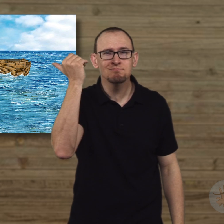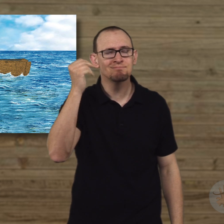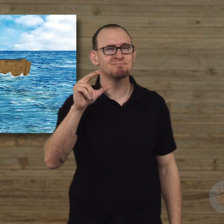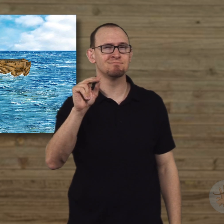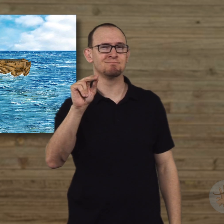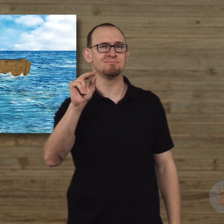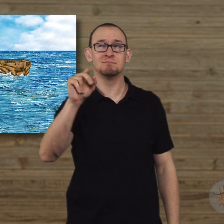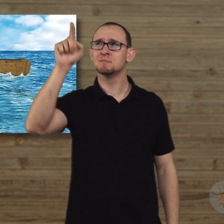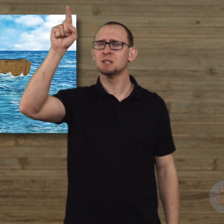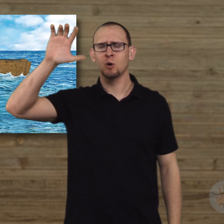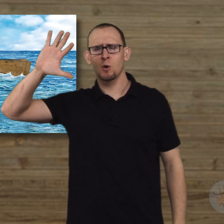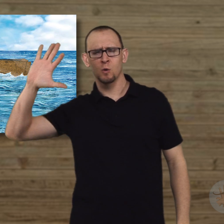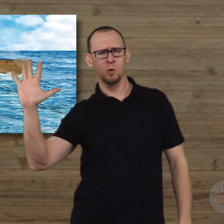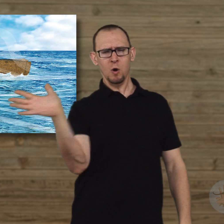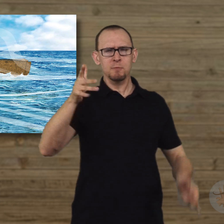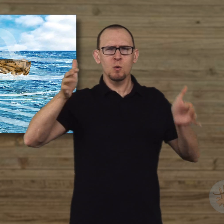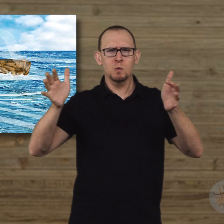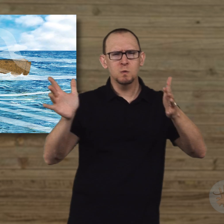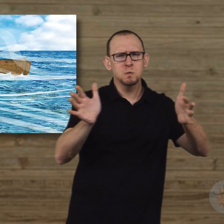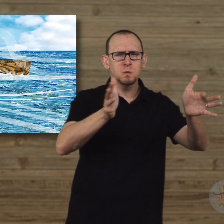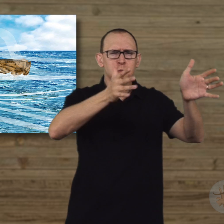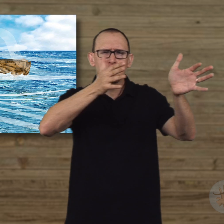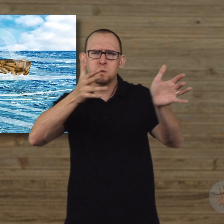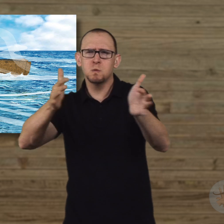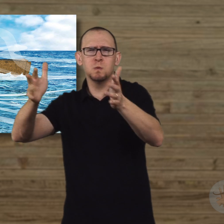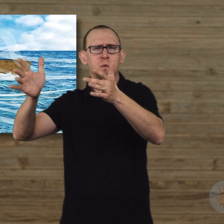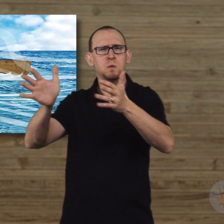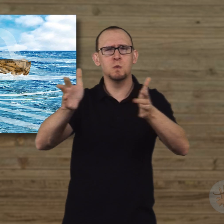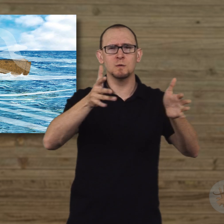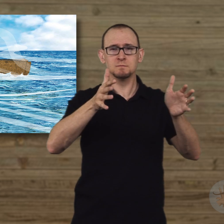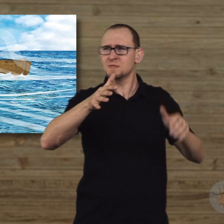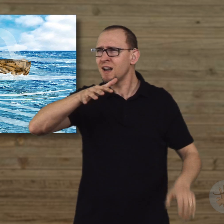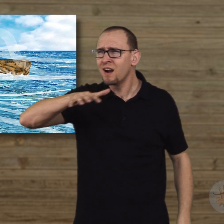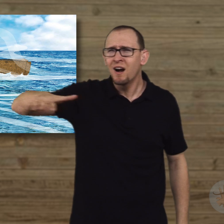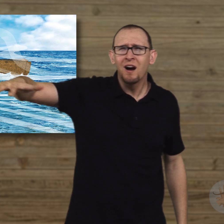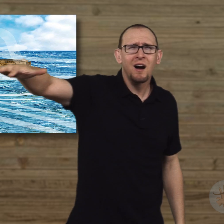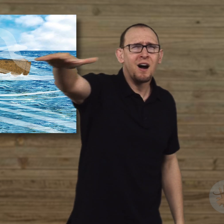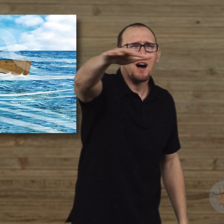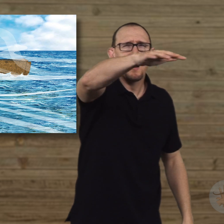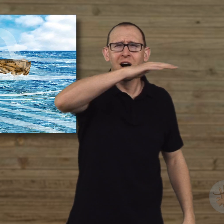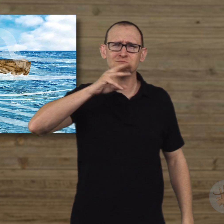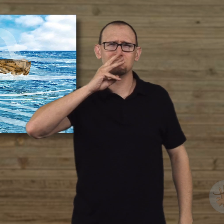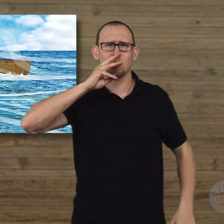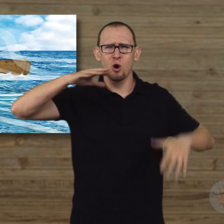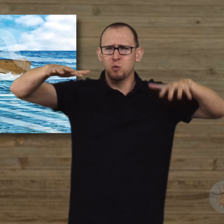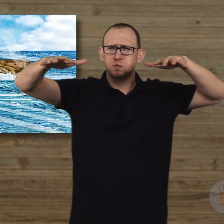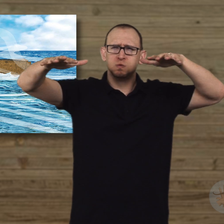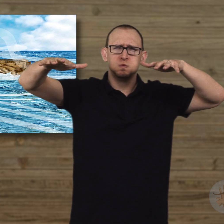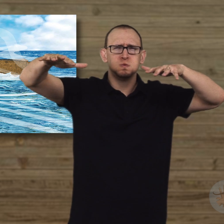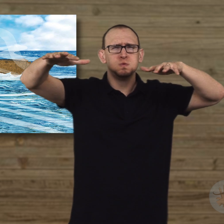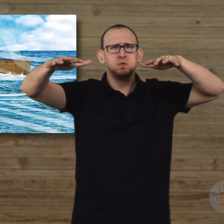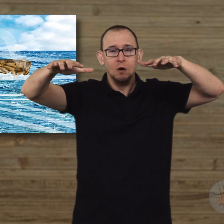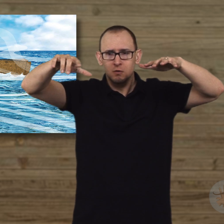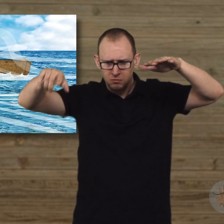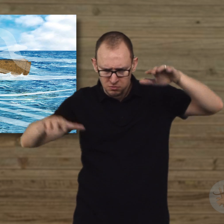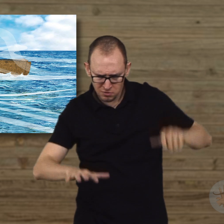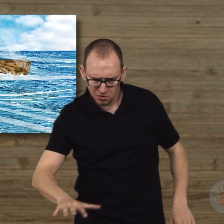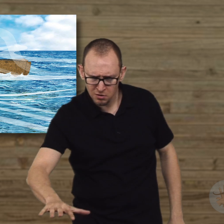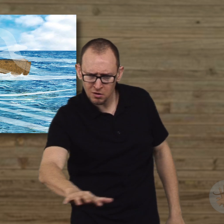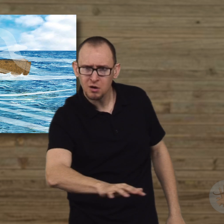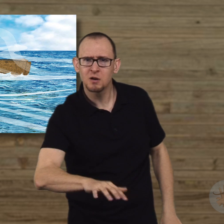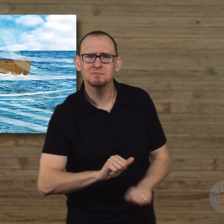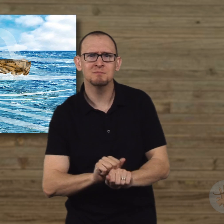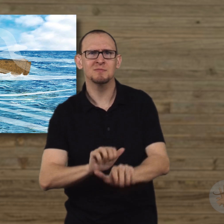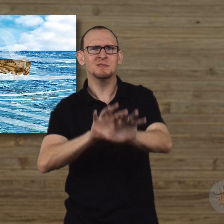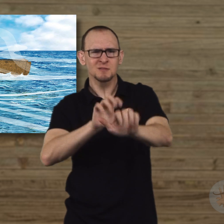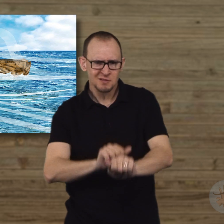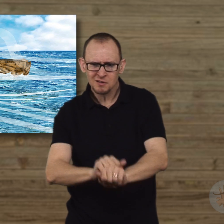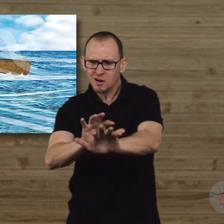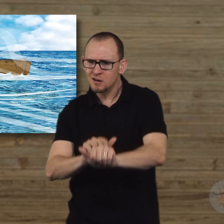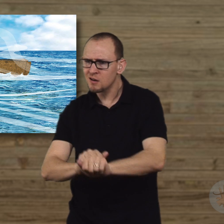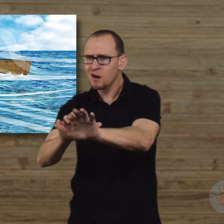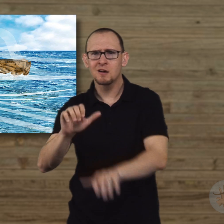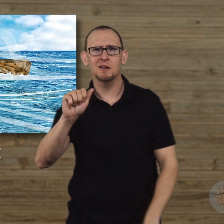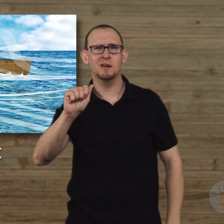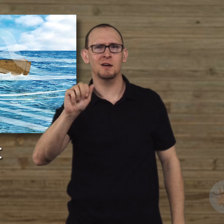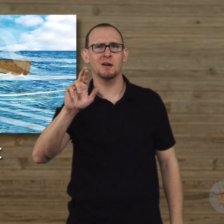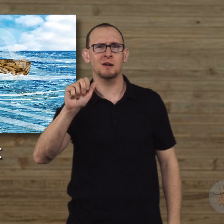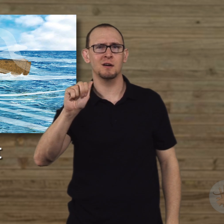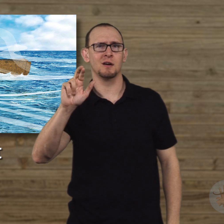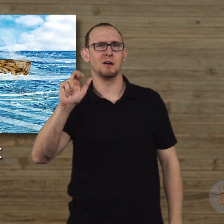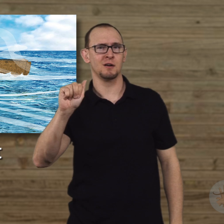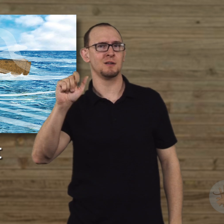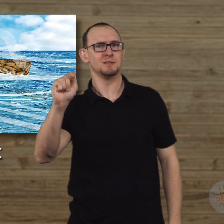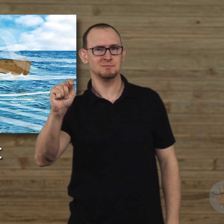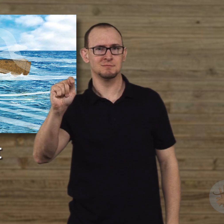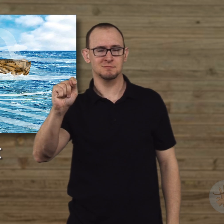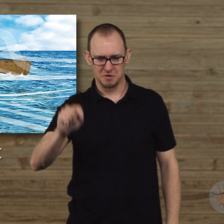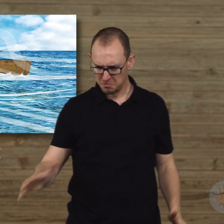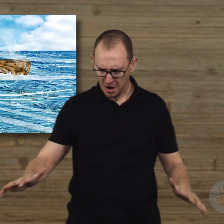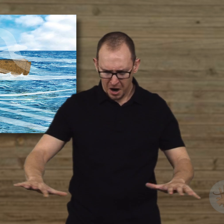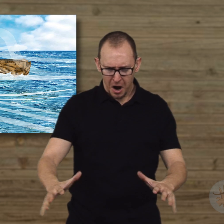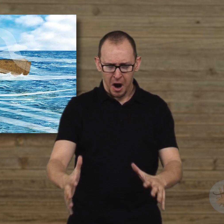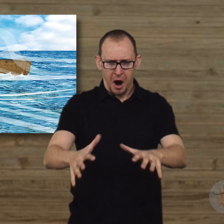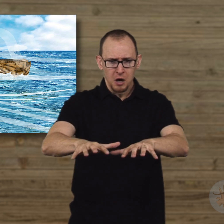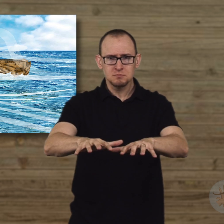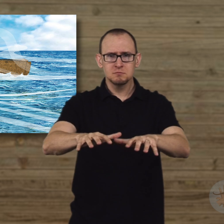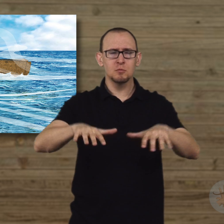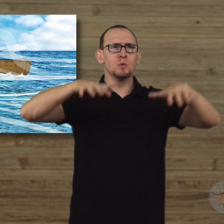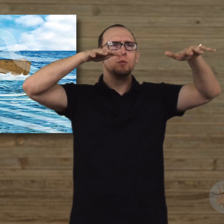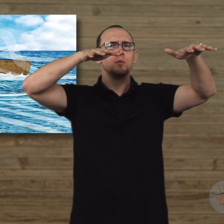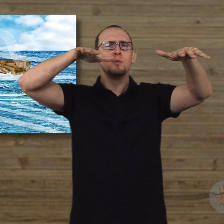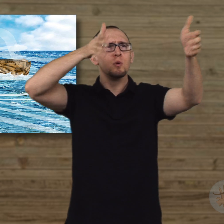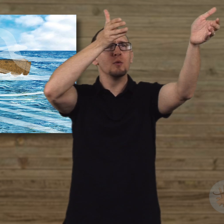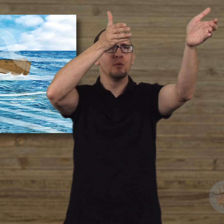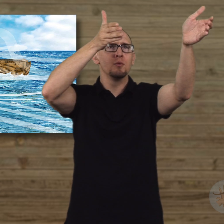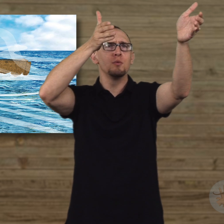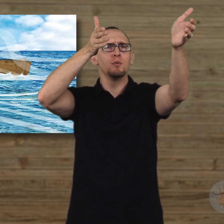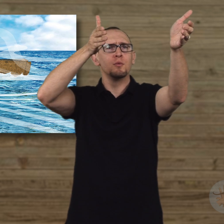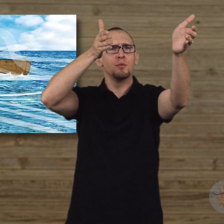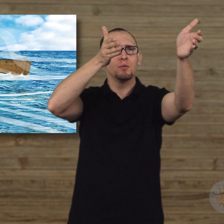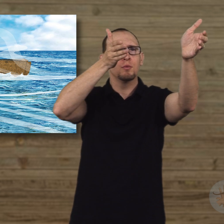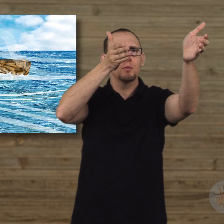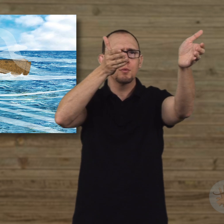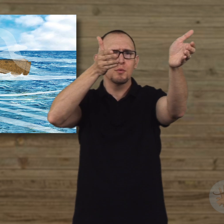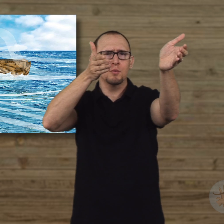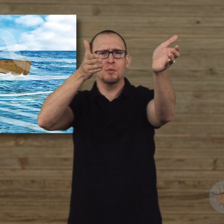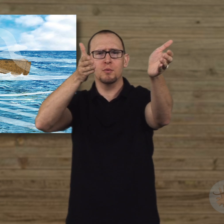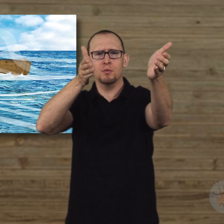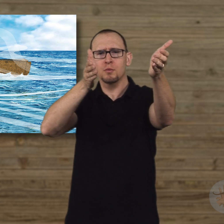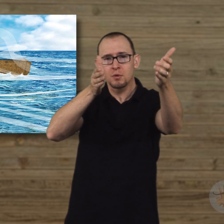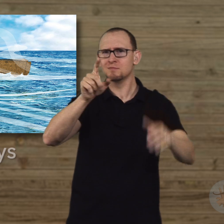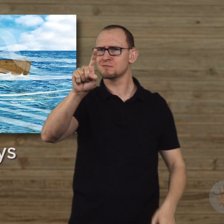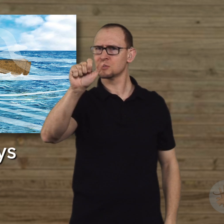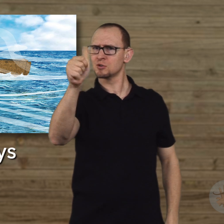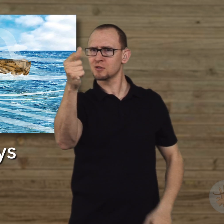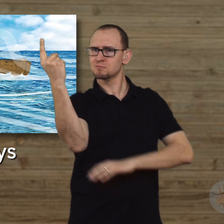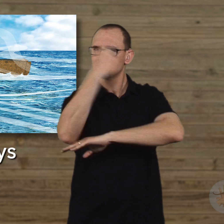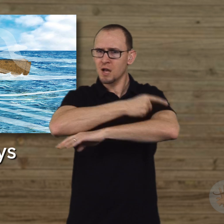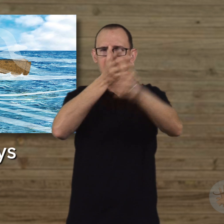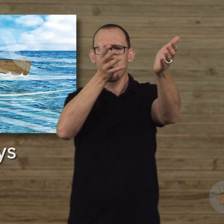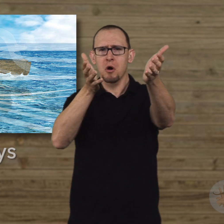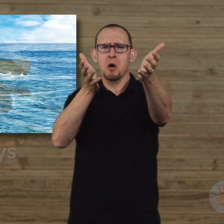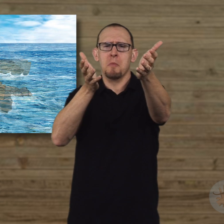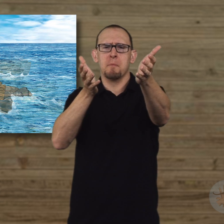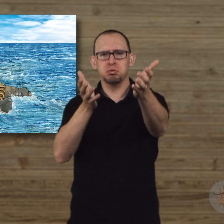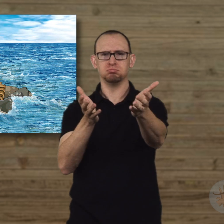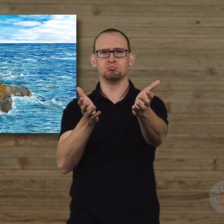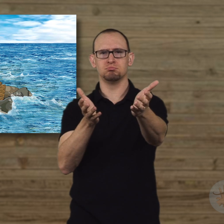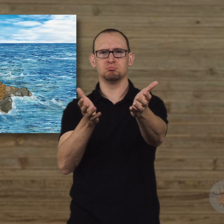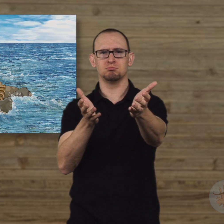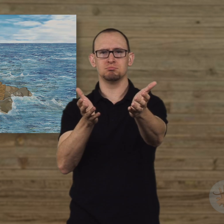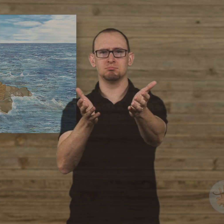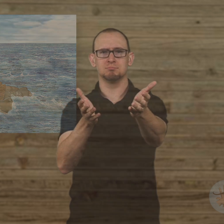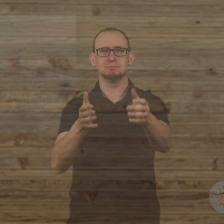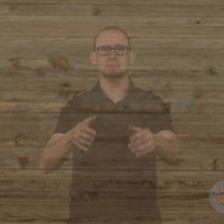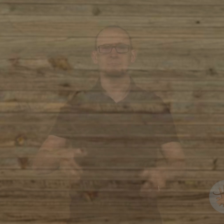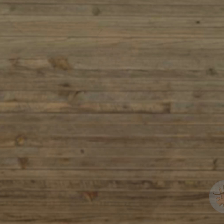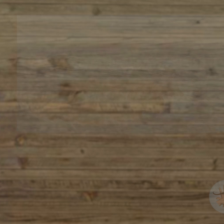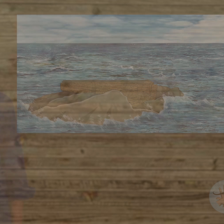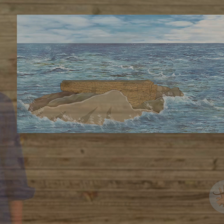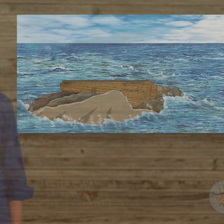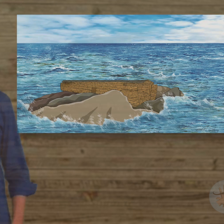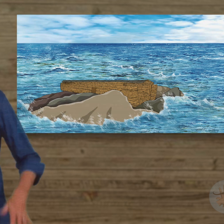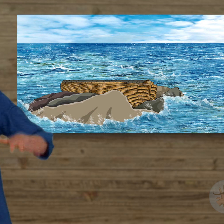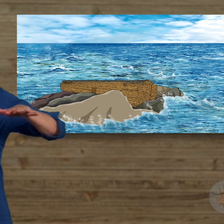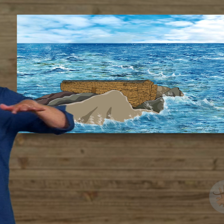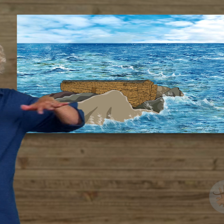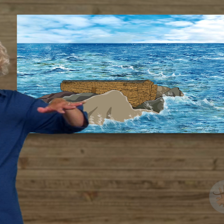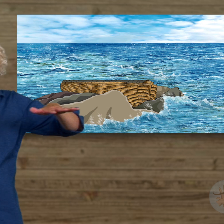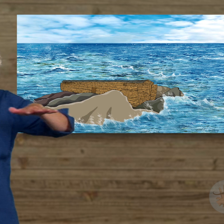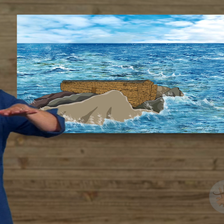And God sent a wind over the earth, and the waters began to subside. The waters receded steadily from the earth, and after 150 days the waters had gone down. On the seventeenth day of the seventh month, the ark came to rest on the mountains of Ararat.